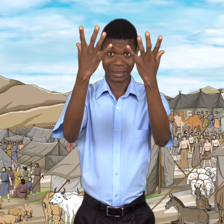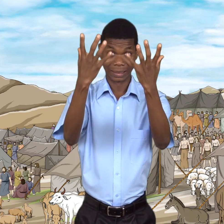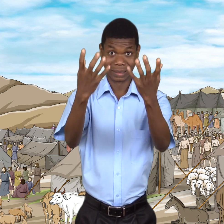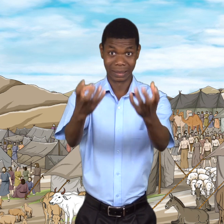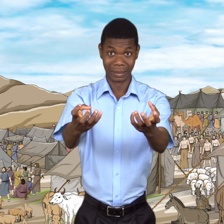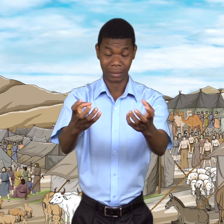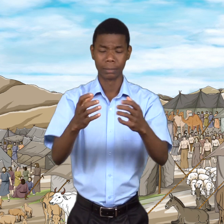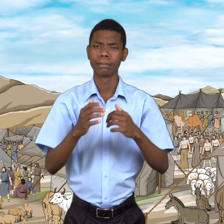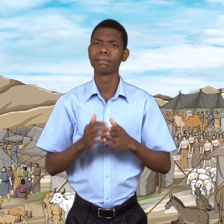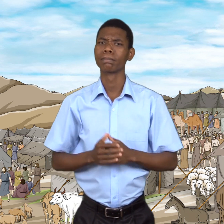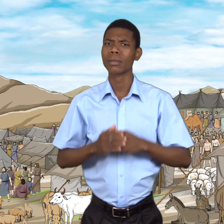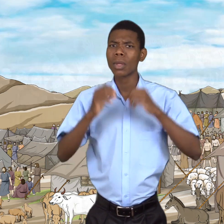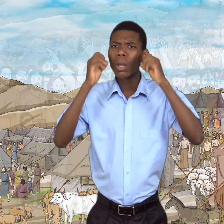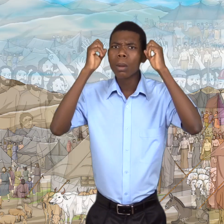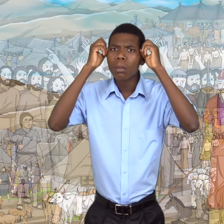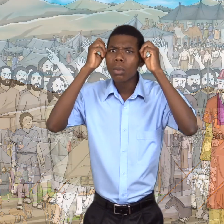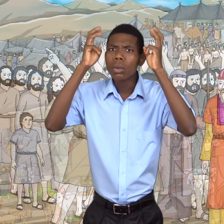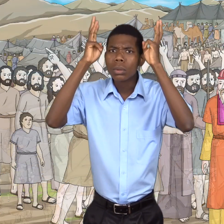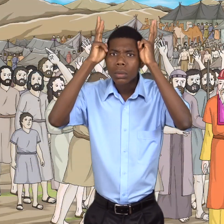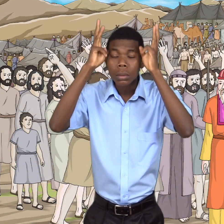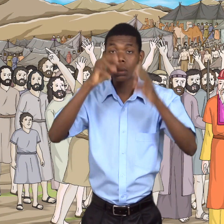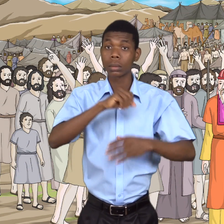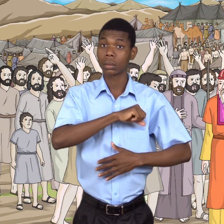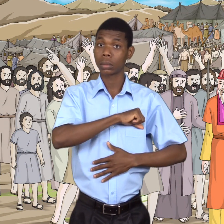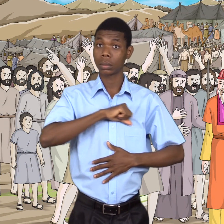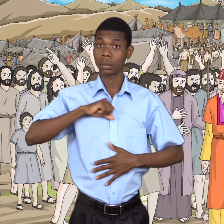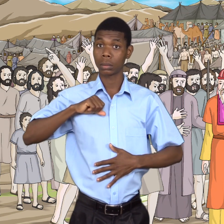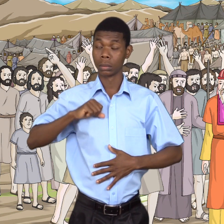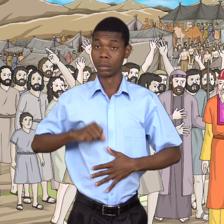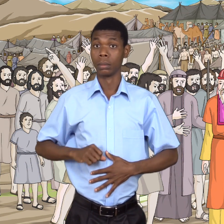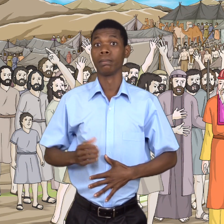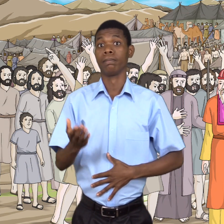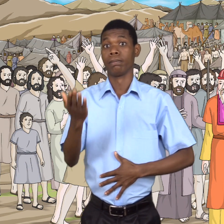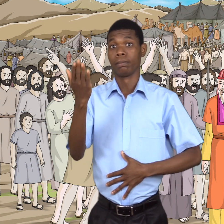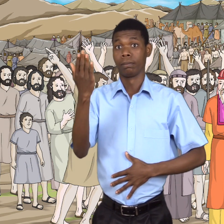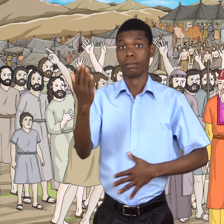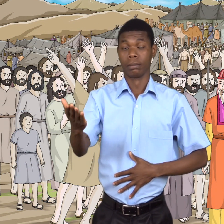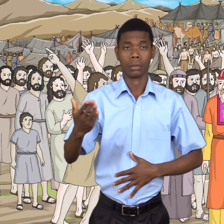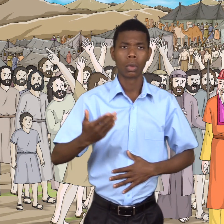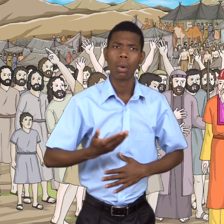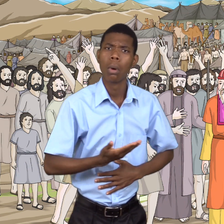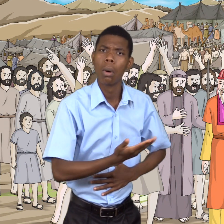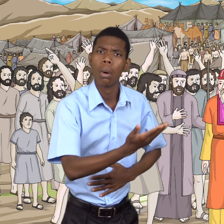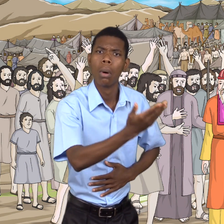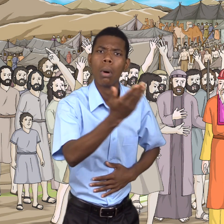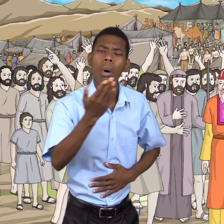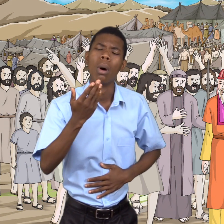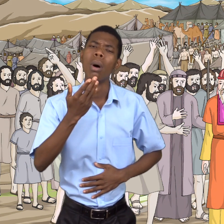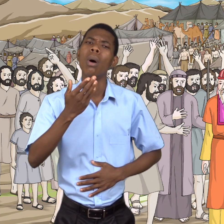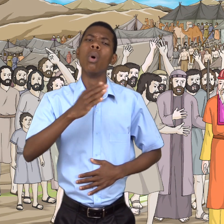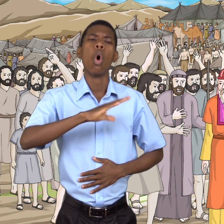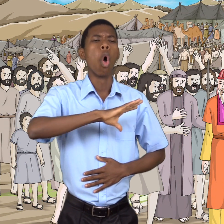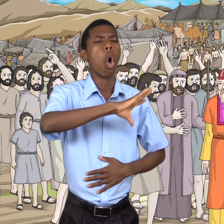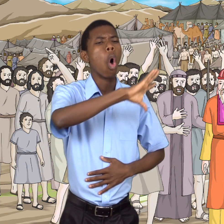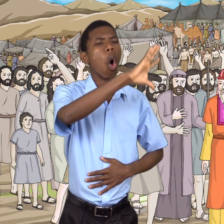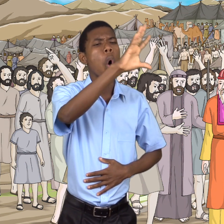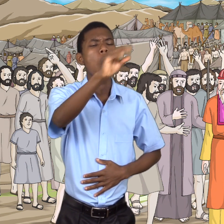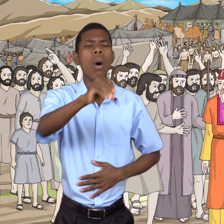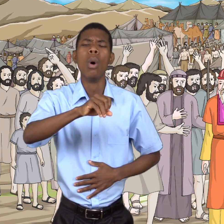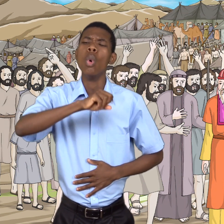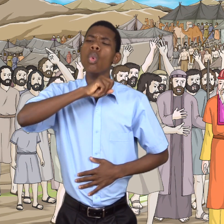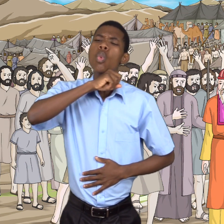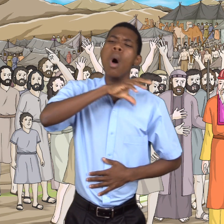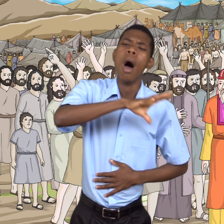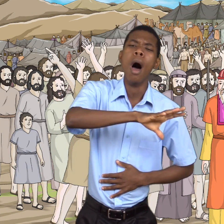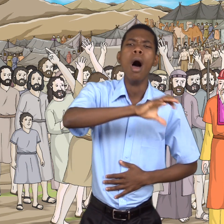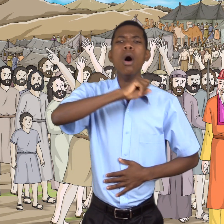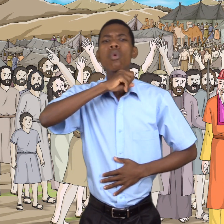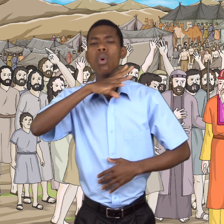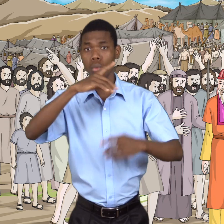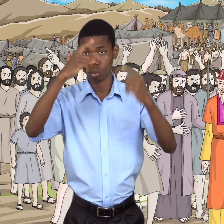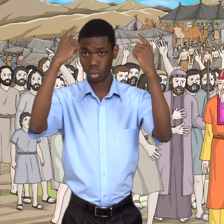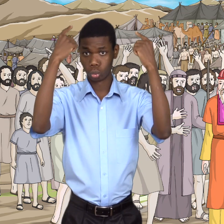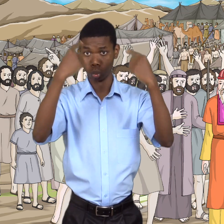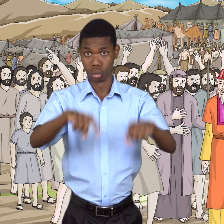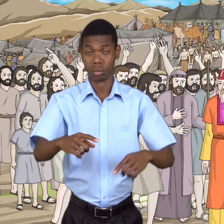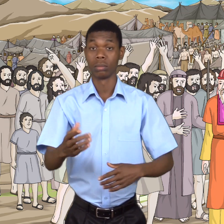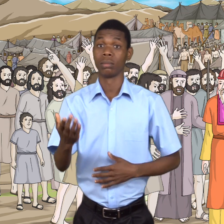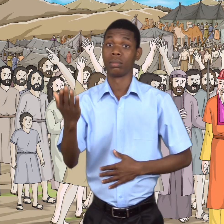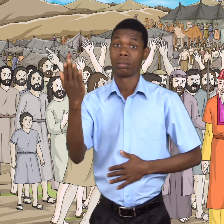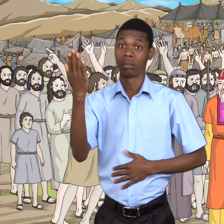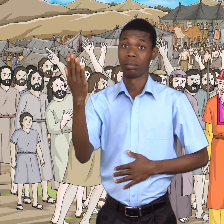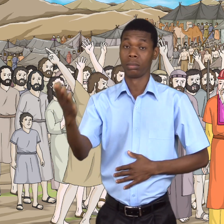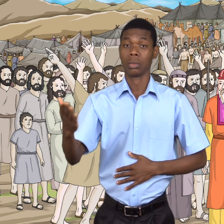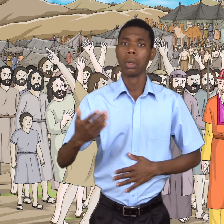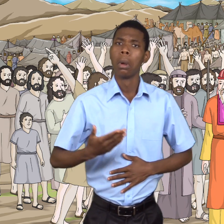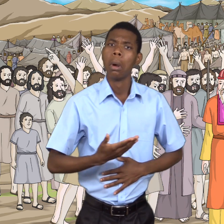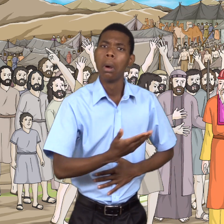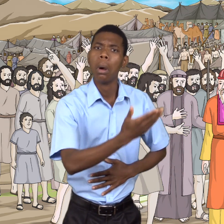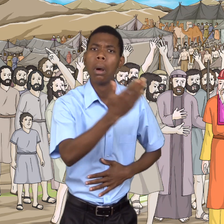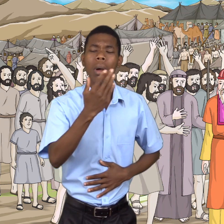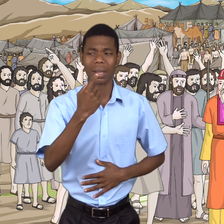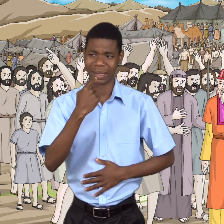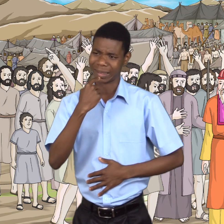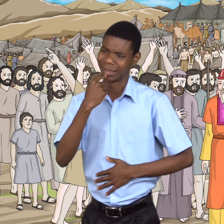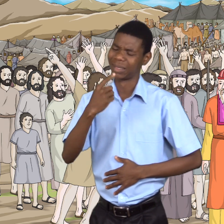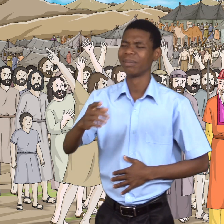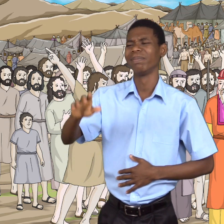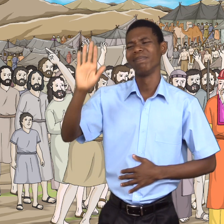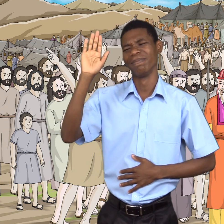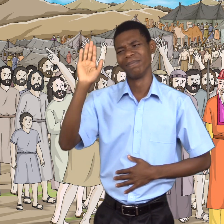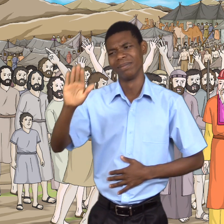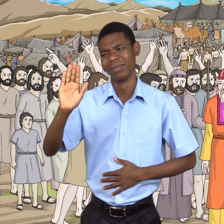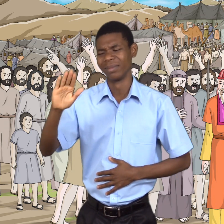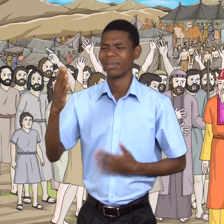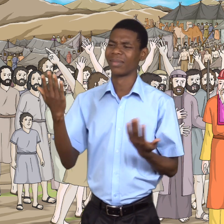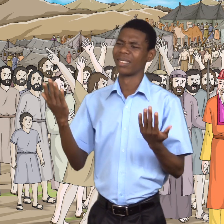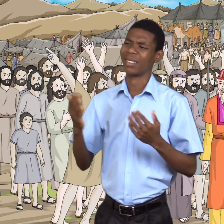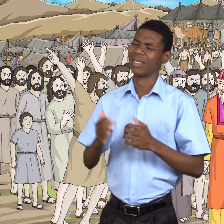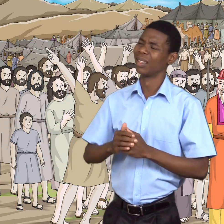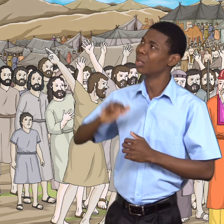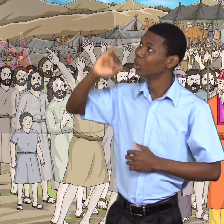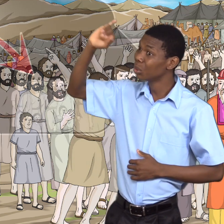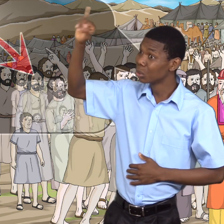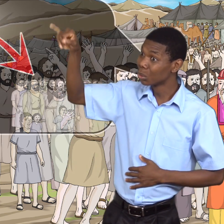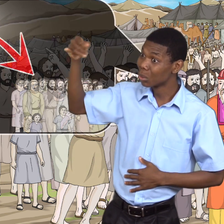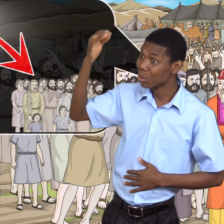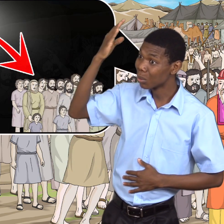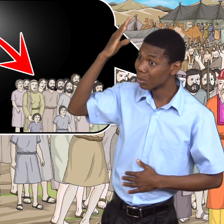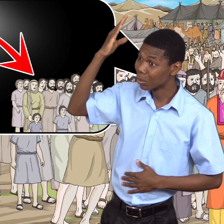And there in the desert they all grumbled against Moses and Aaron.